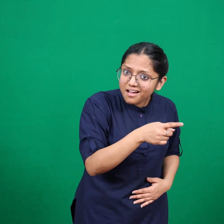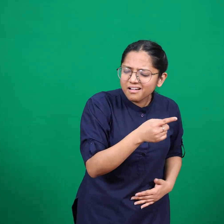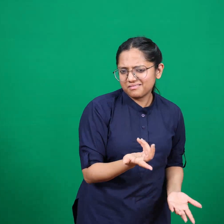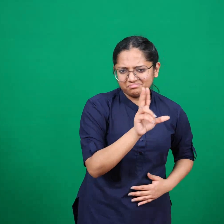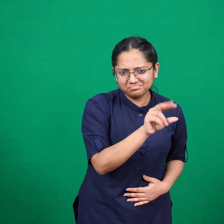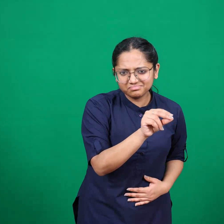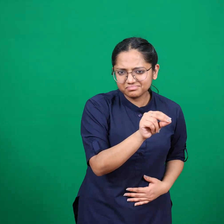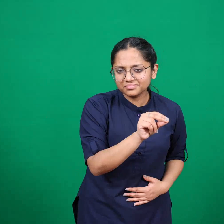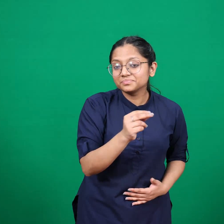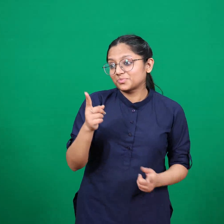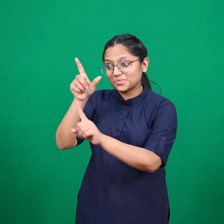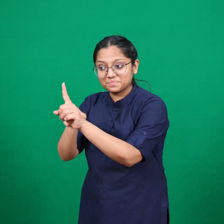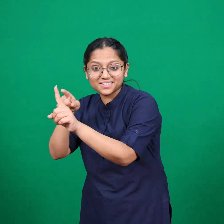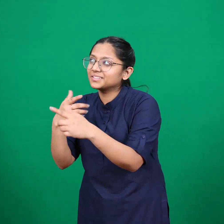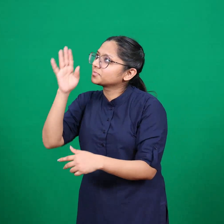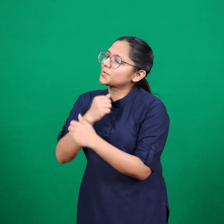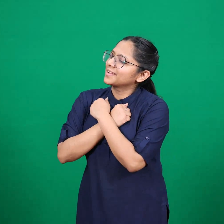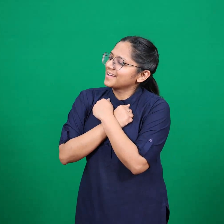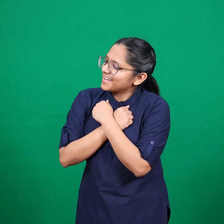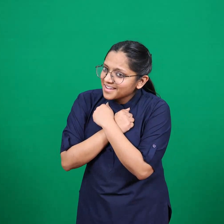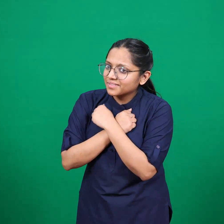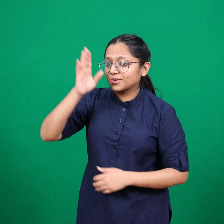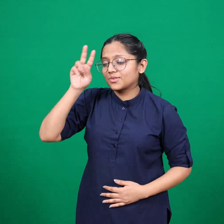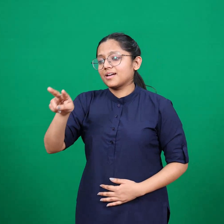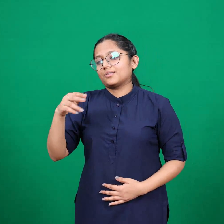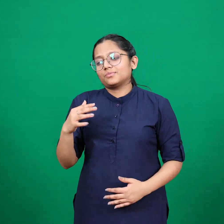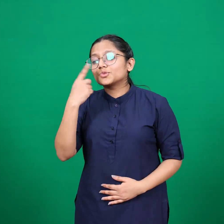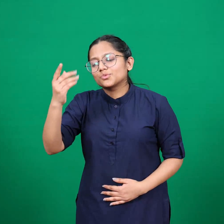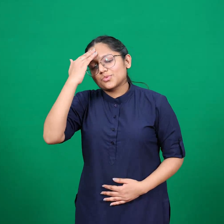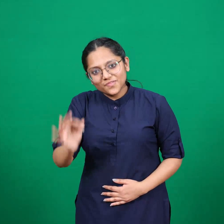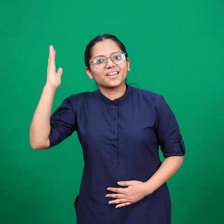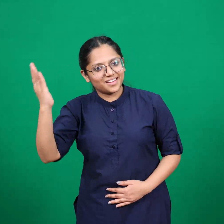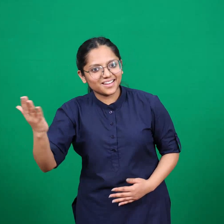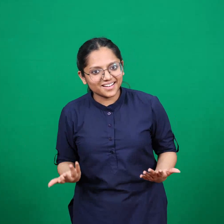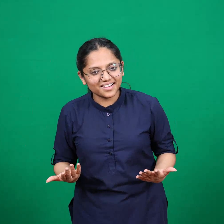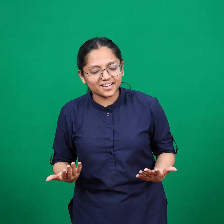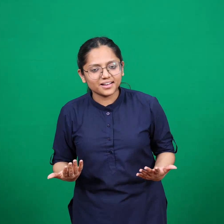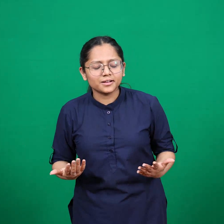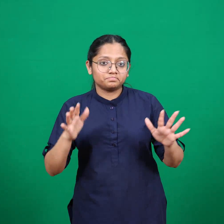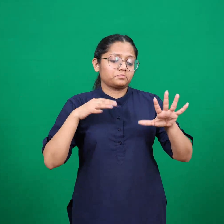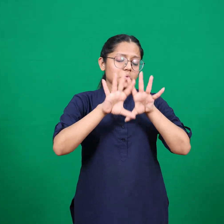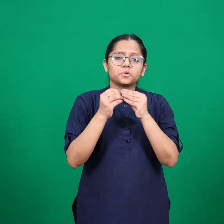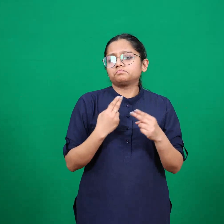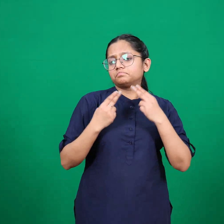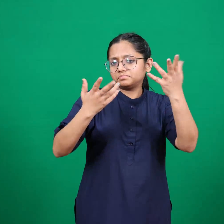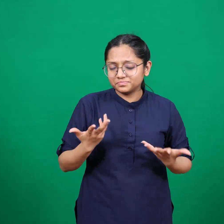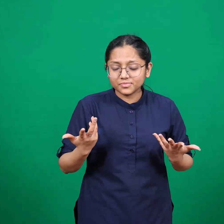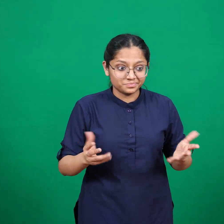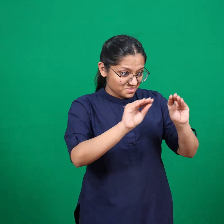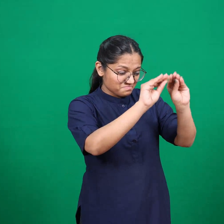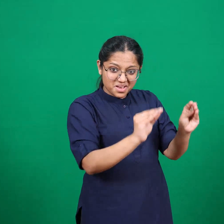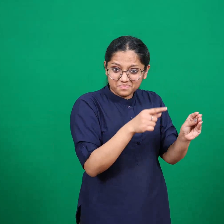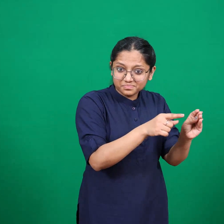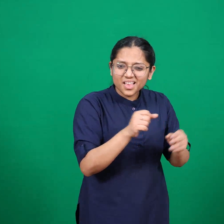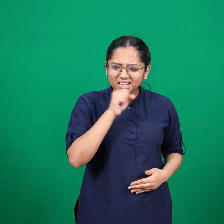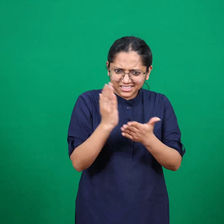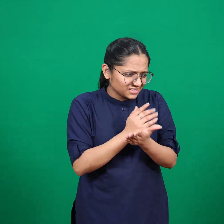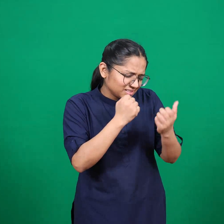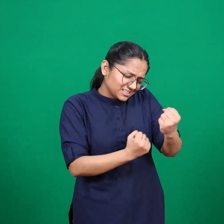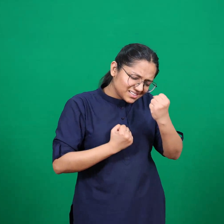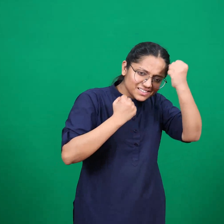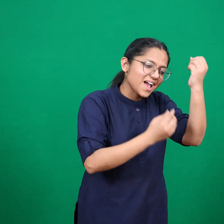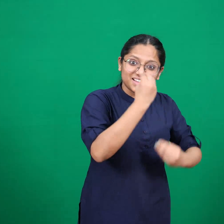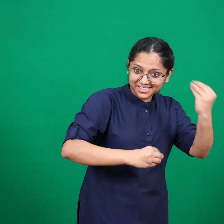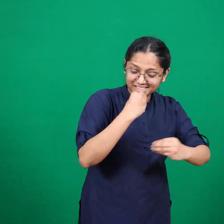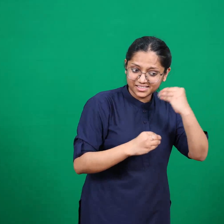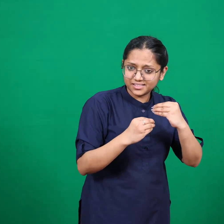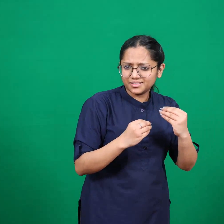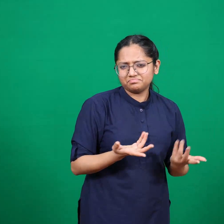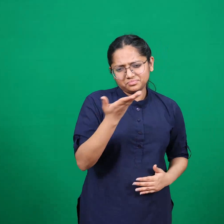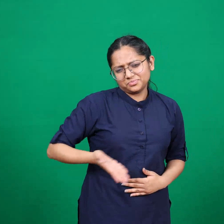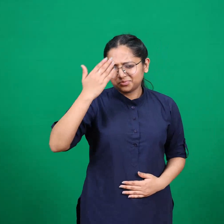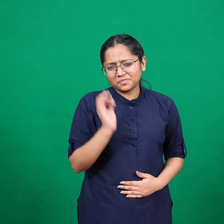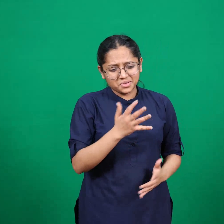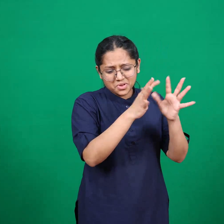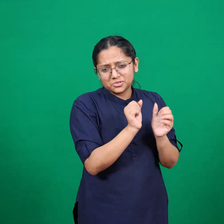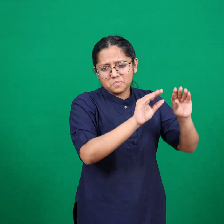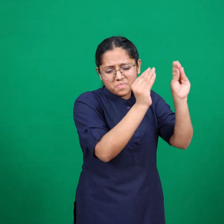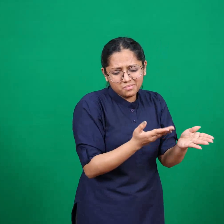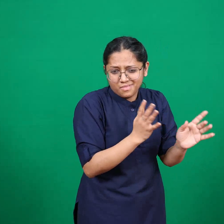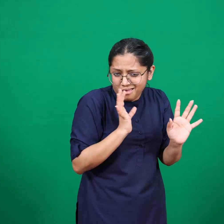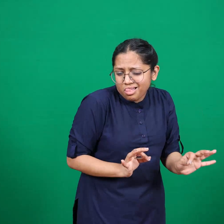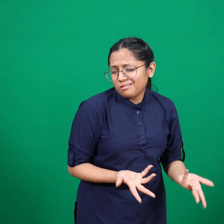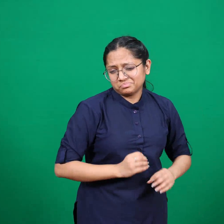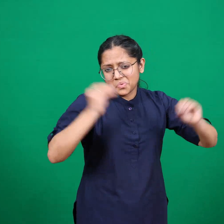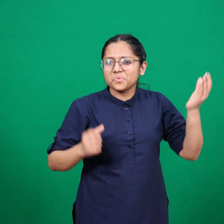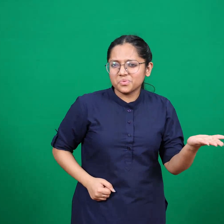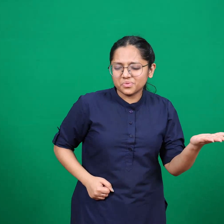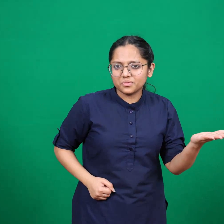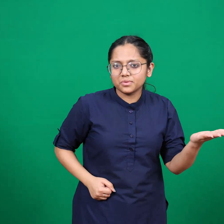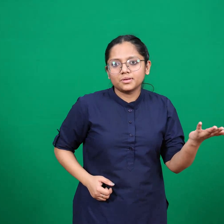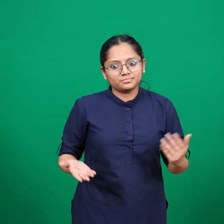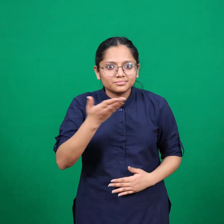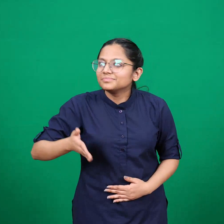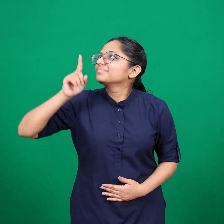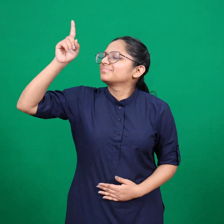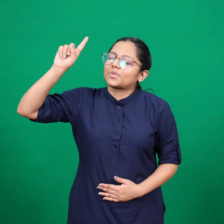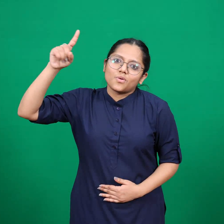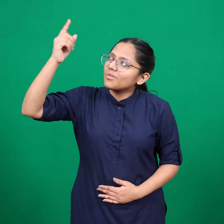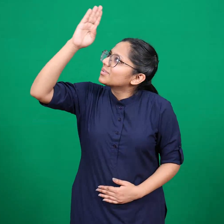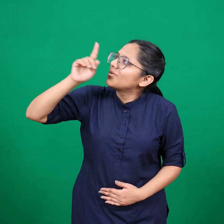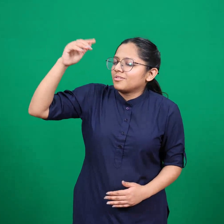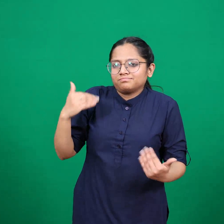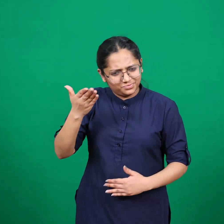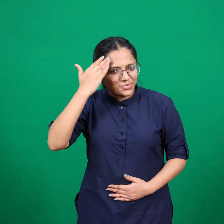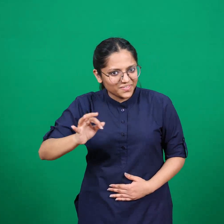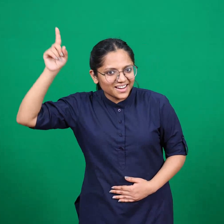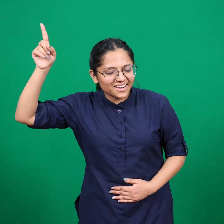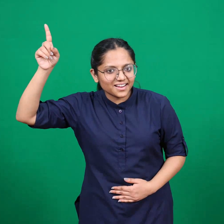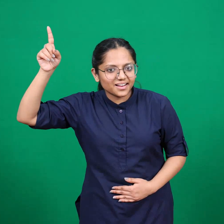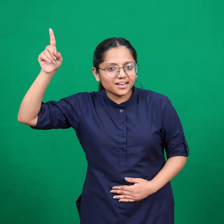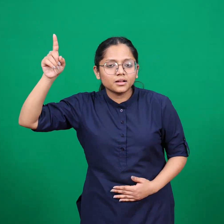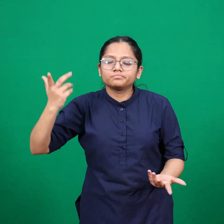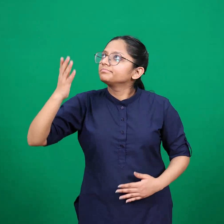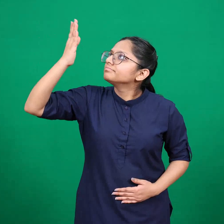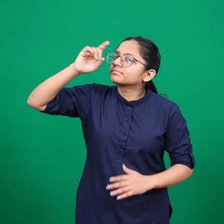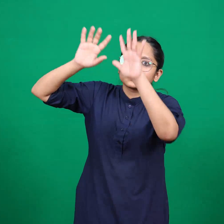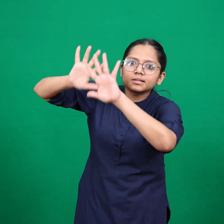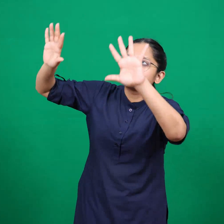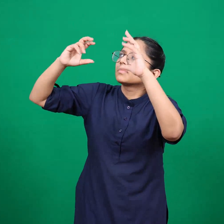So about eating food sacrificed to idols: We know that an idol is nothing at all in the world, and that there is no God but one.